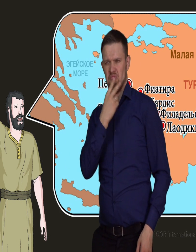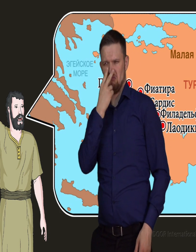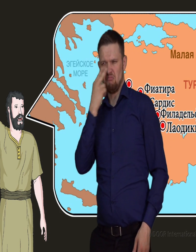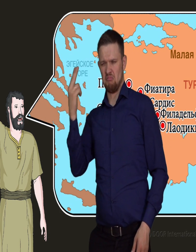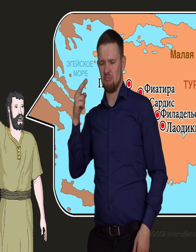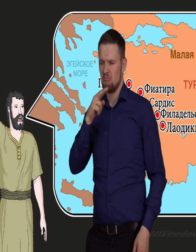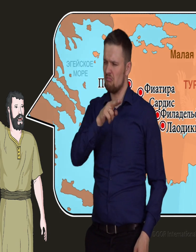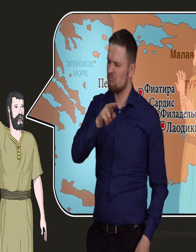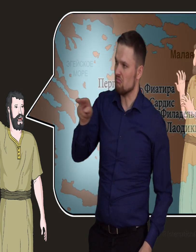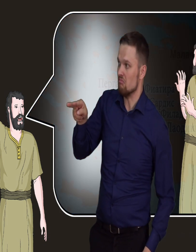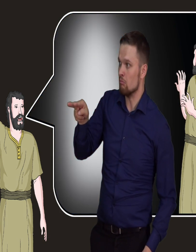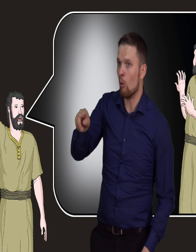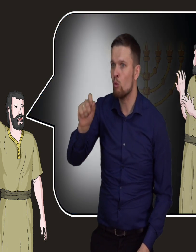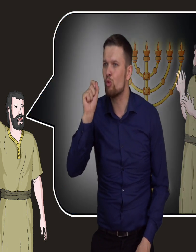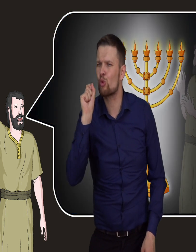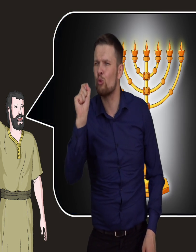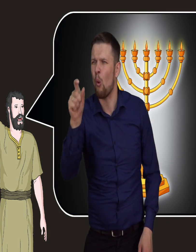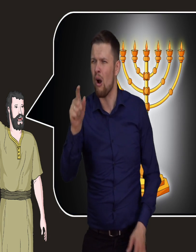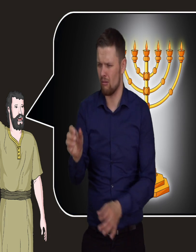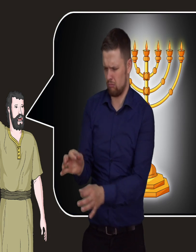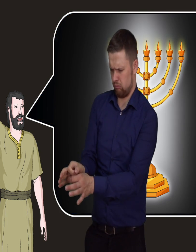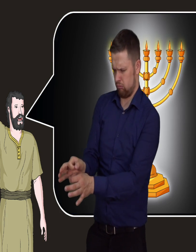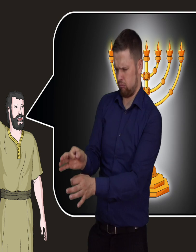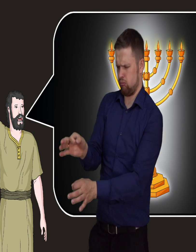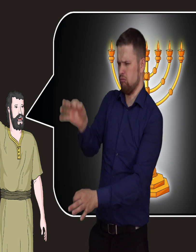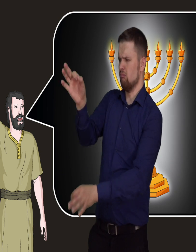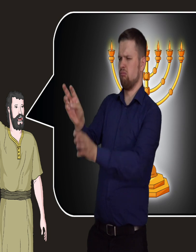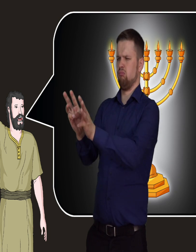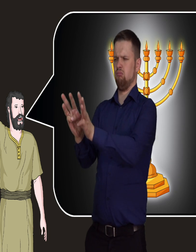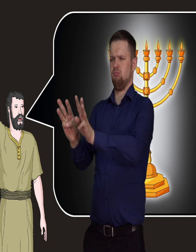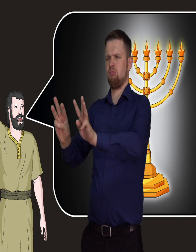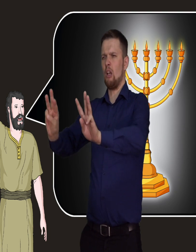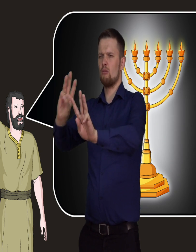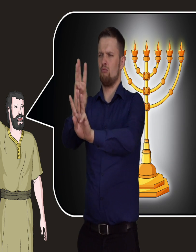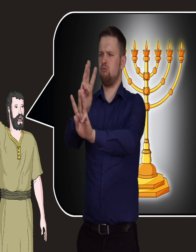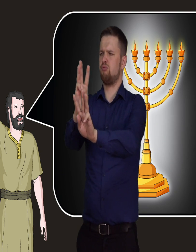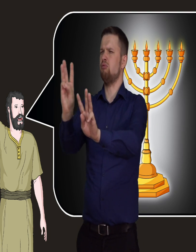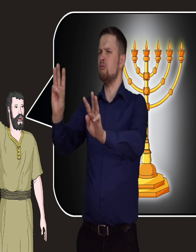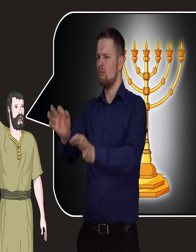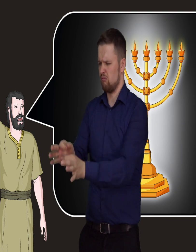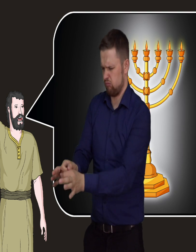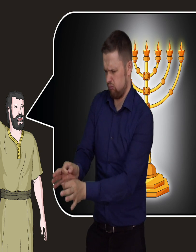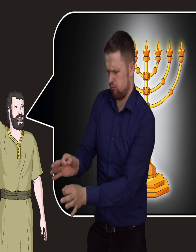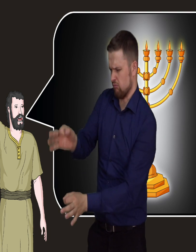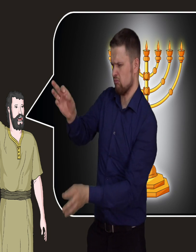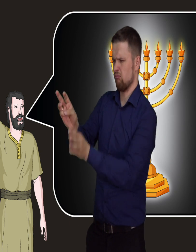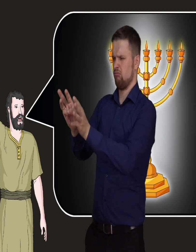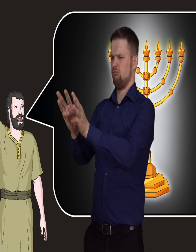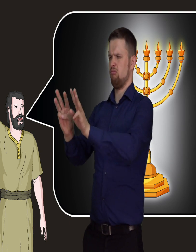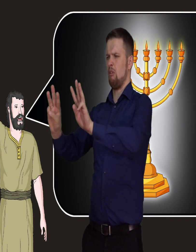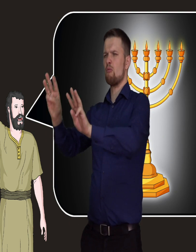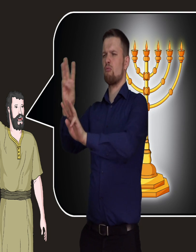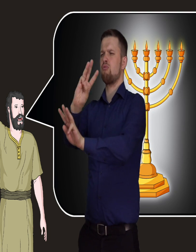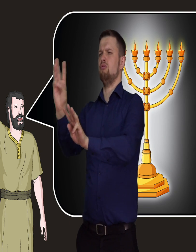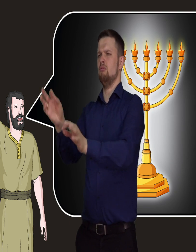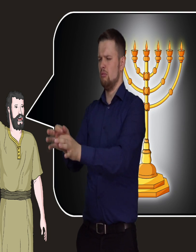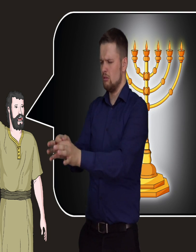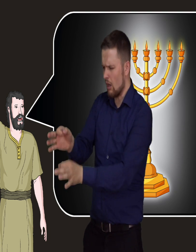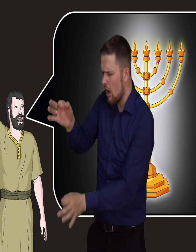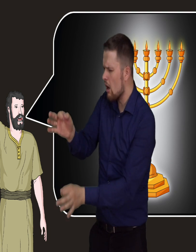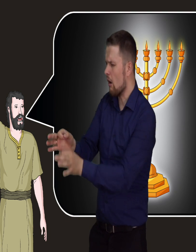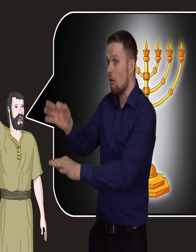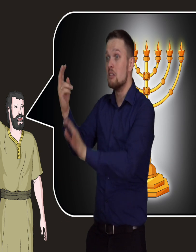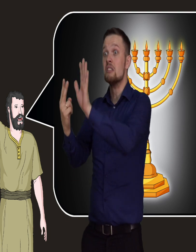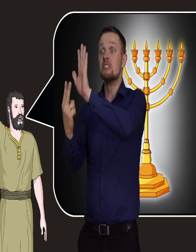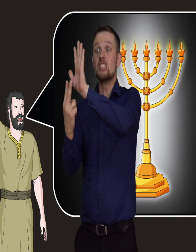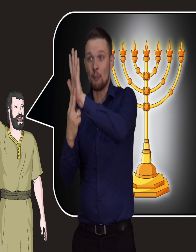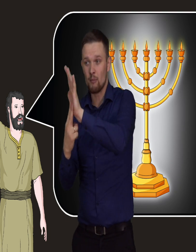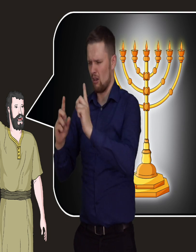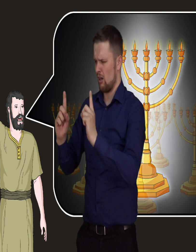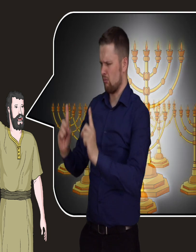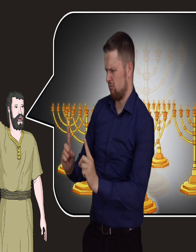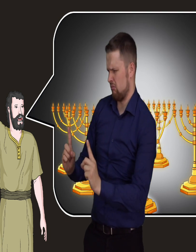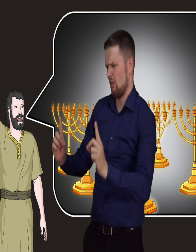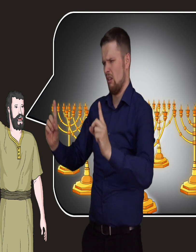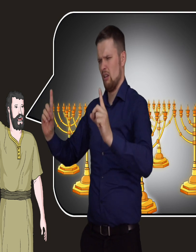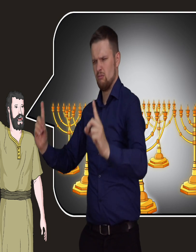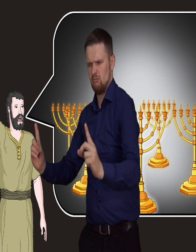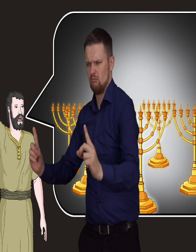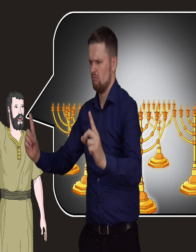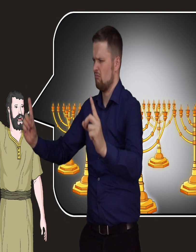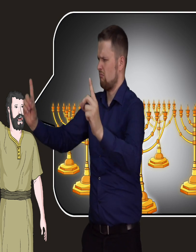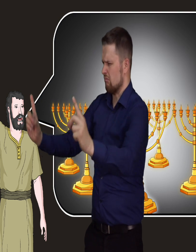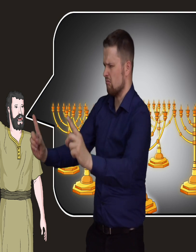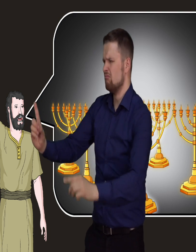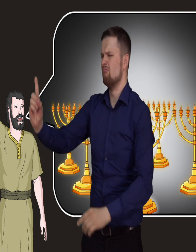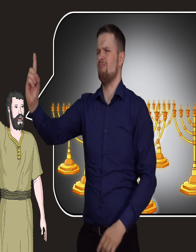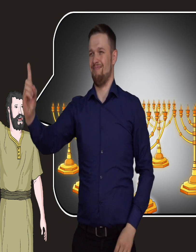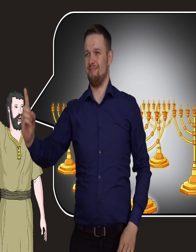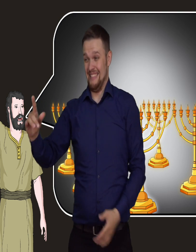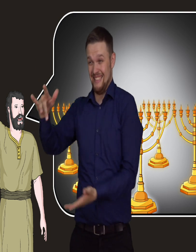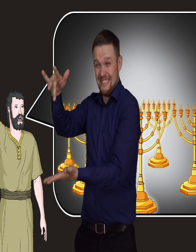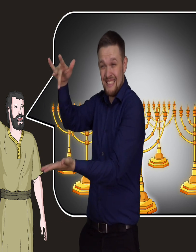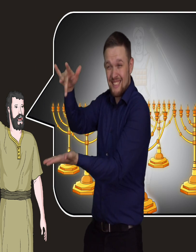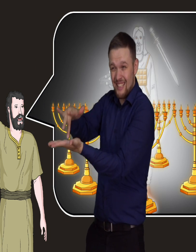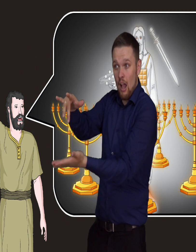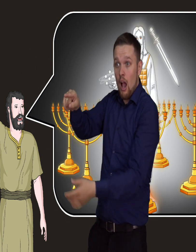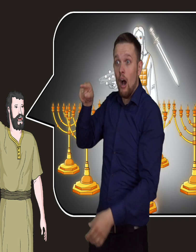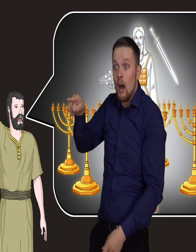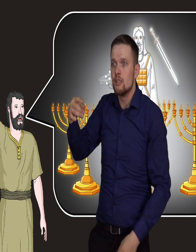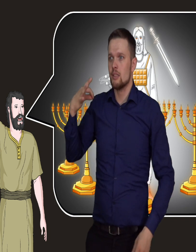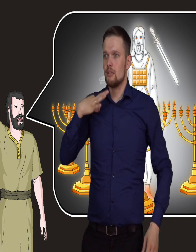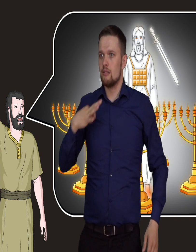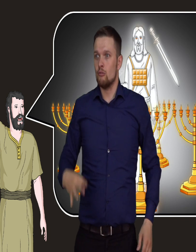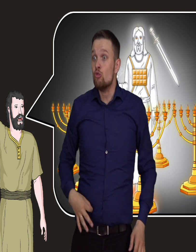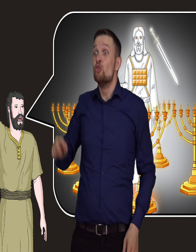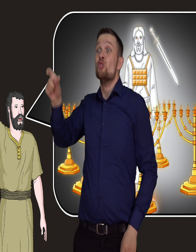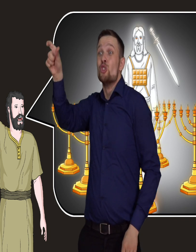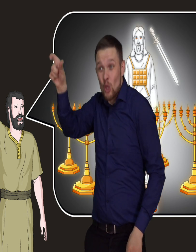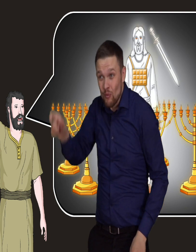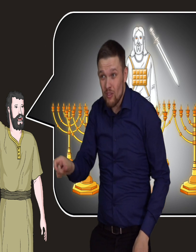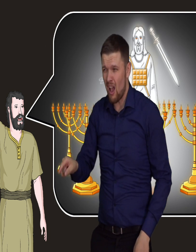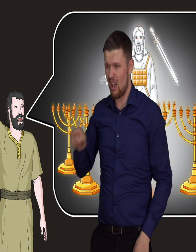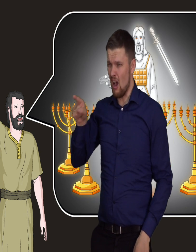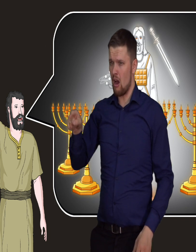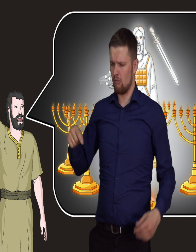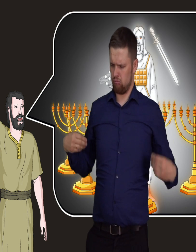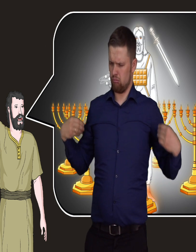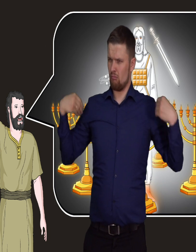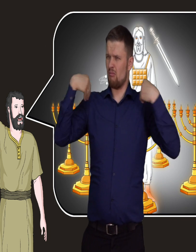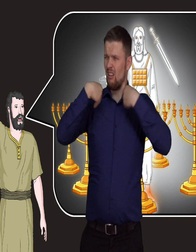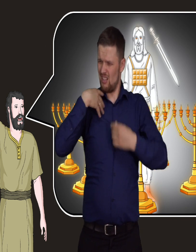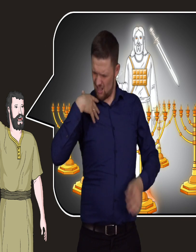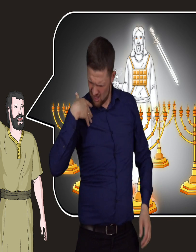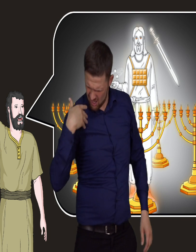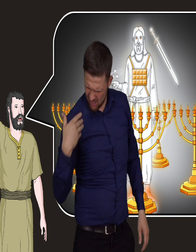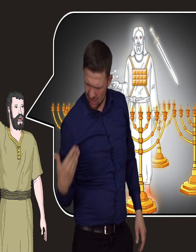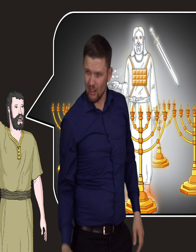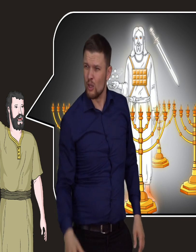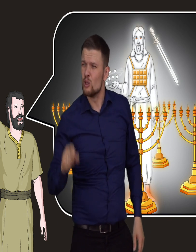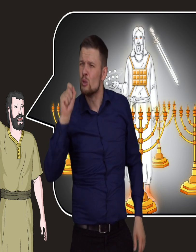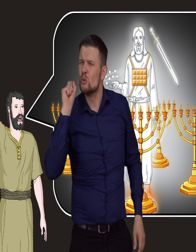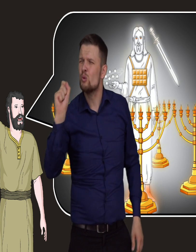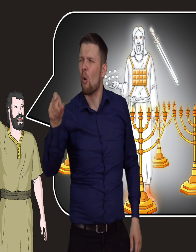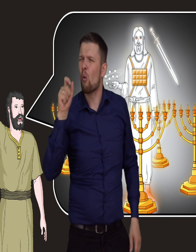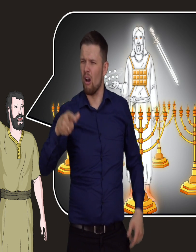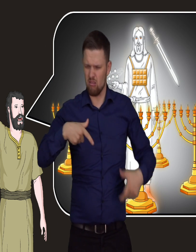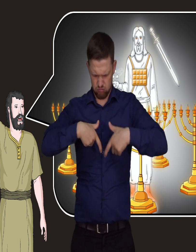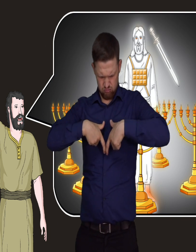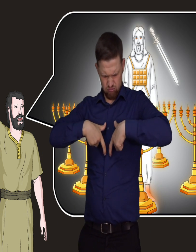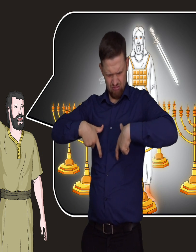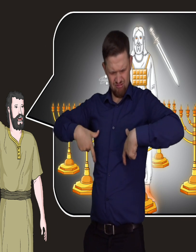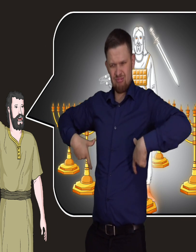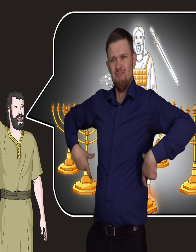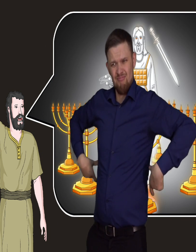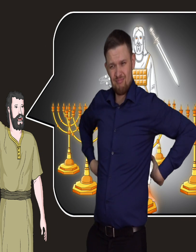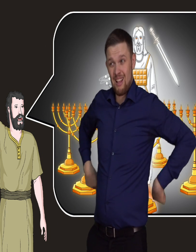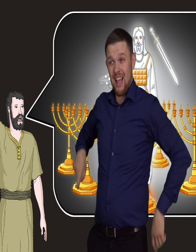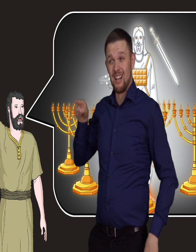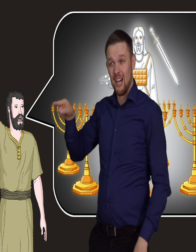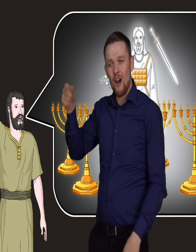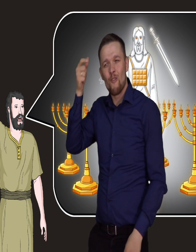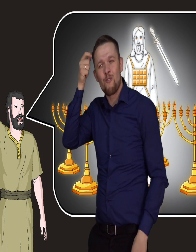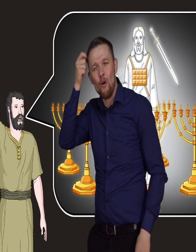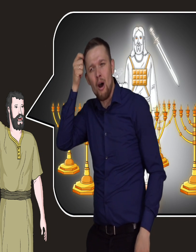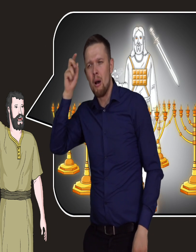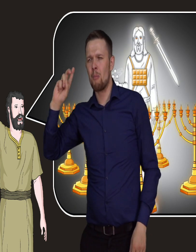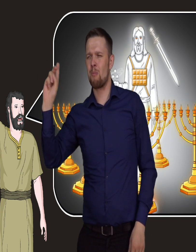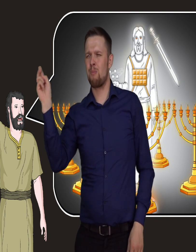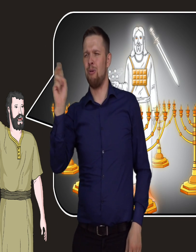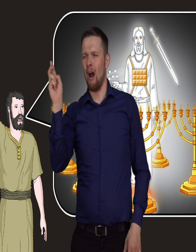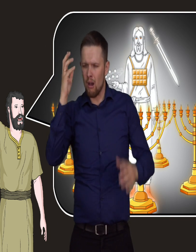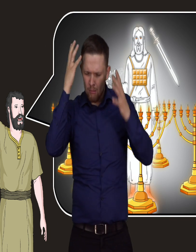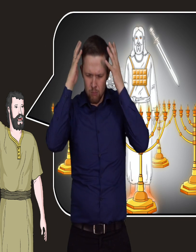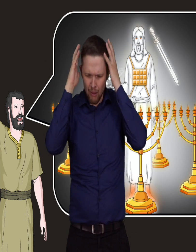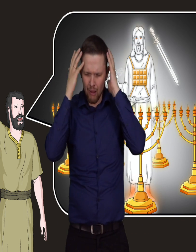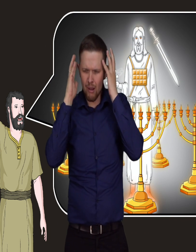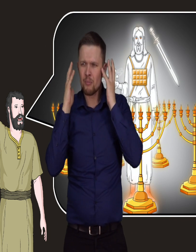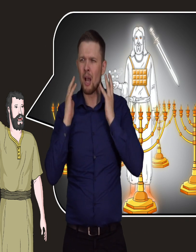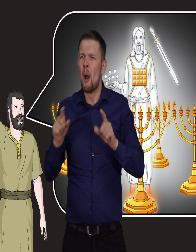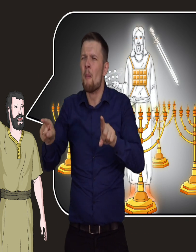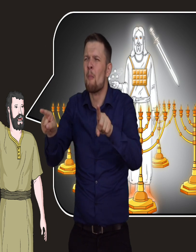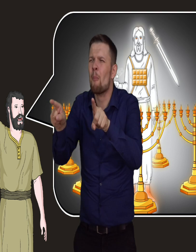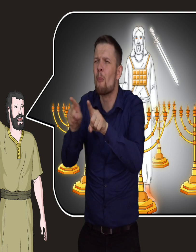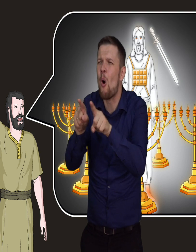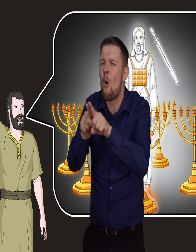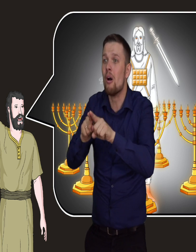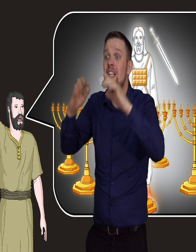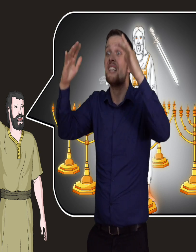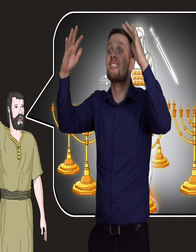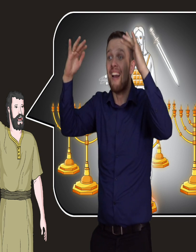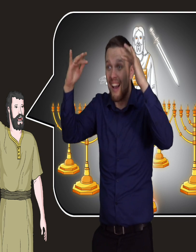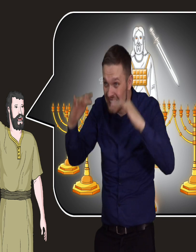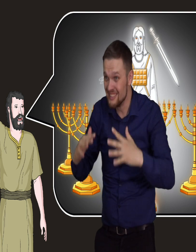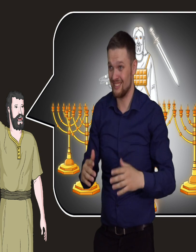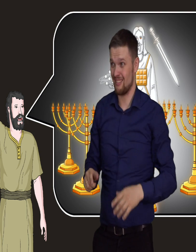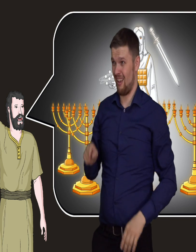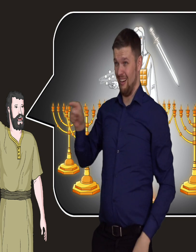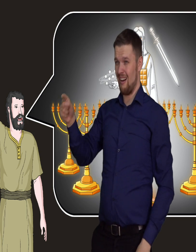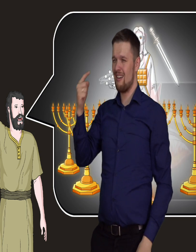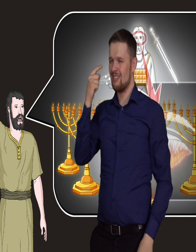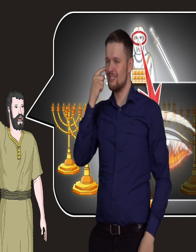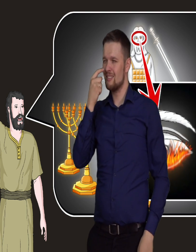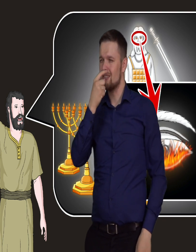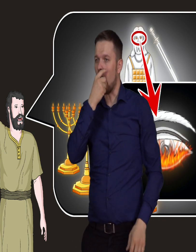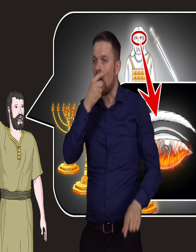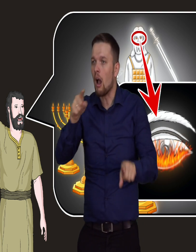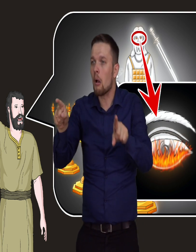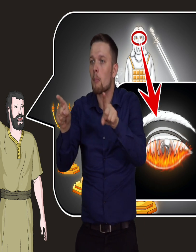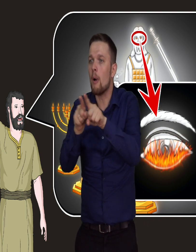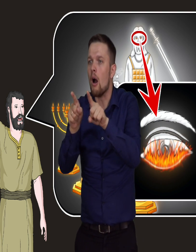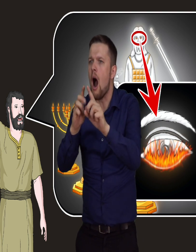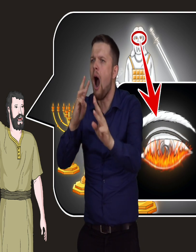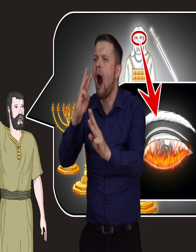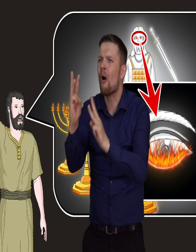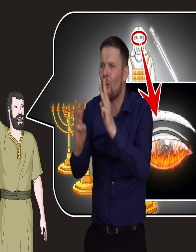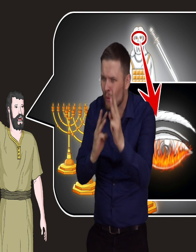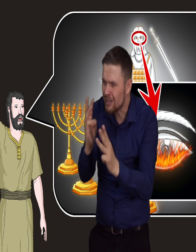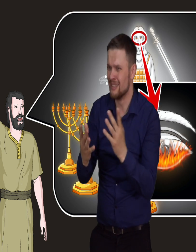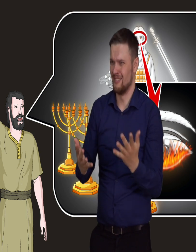And having turned, I saw seven golden lampstands, and among the lampstands was One like the Son of Man, dressed in a long robe, with a golden sash around His chest.